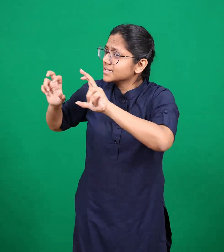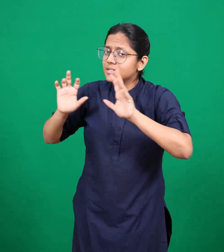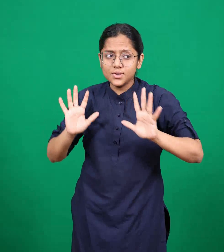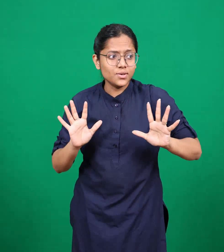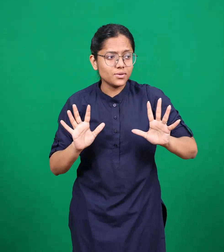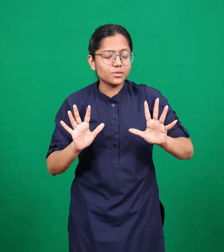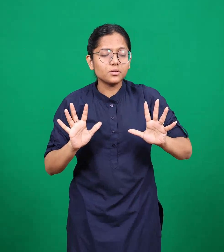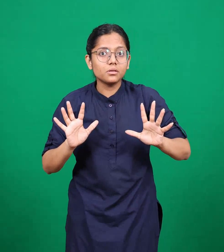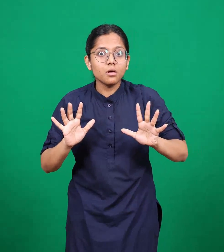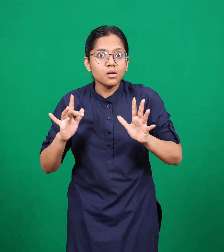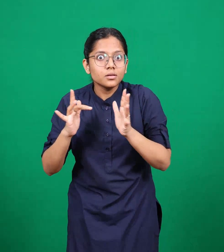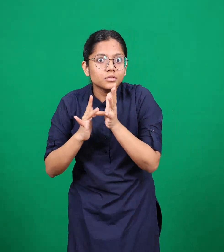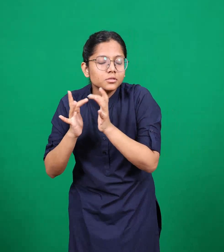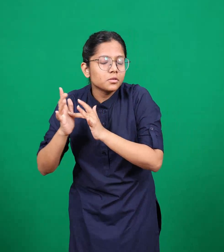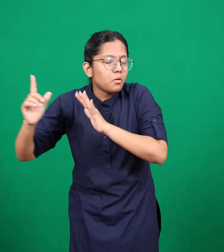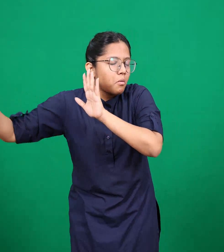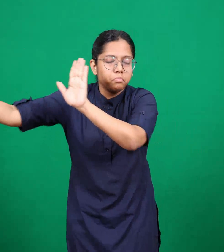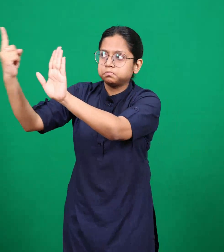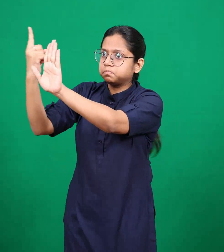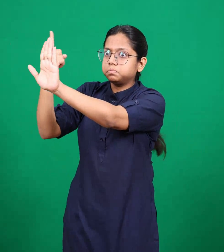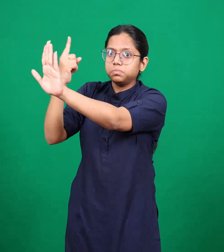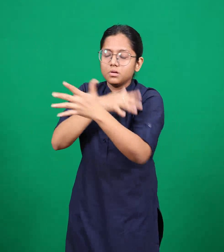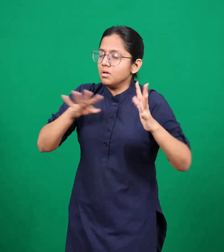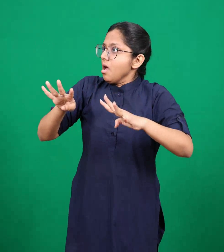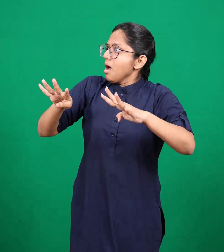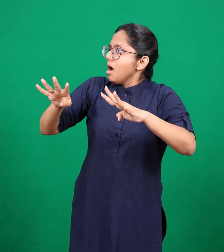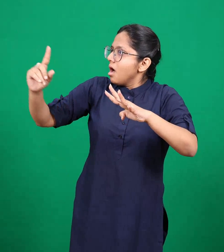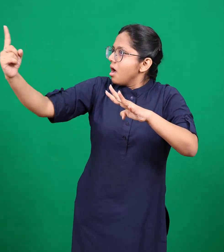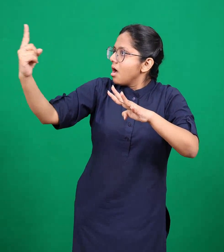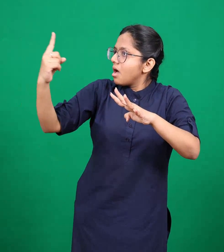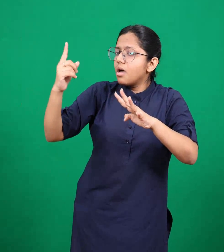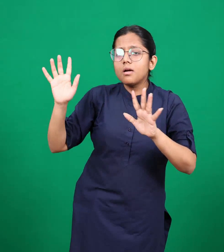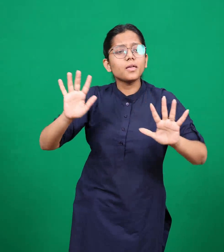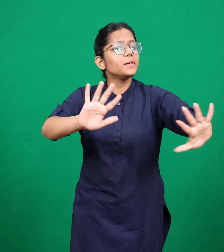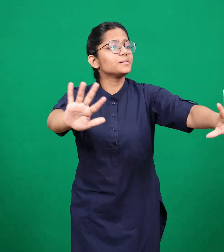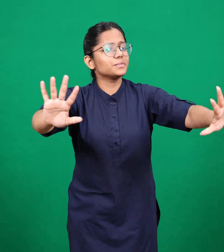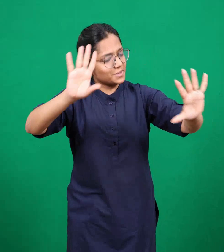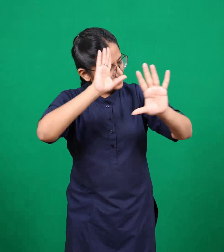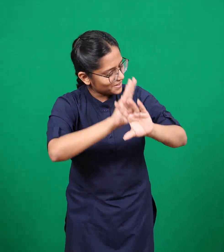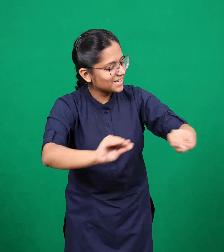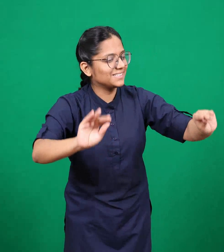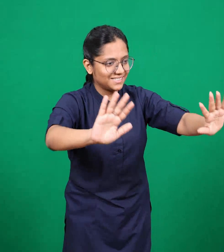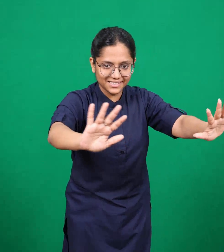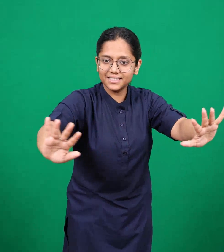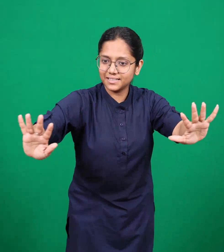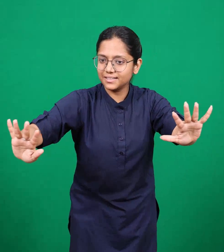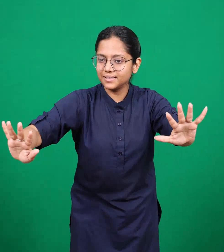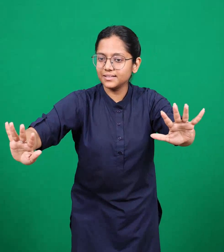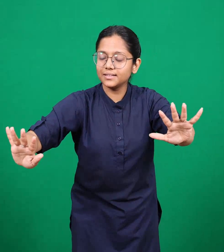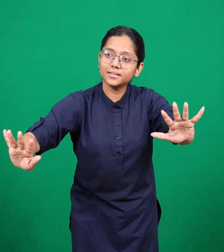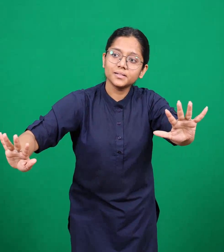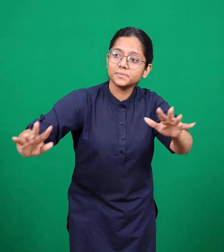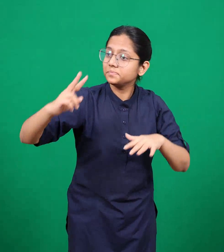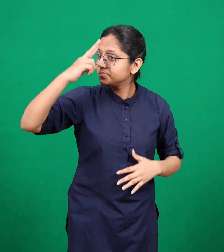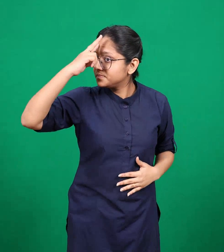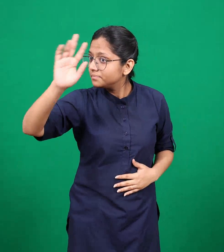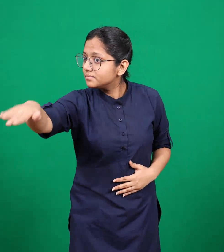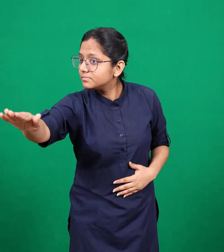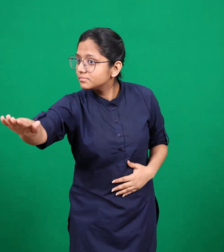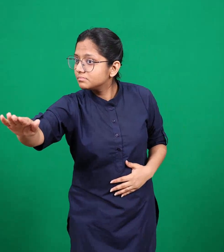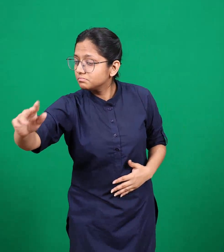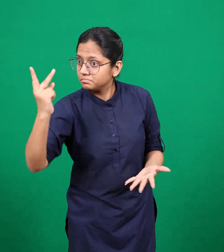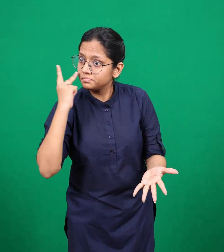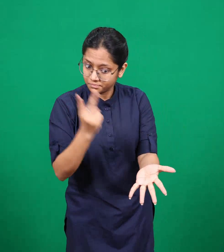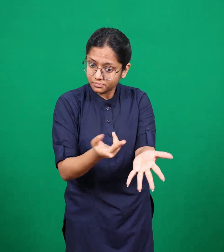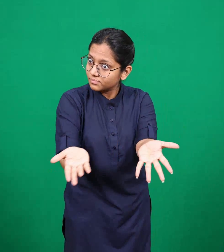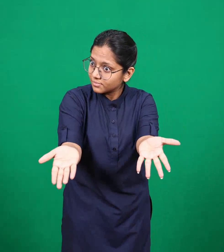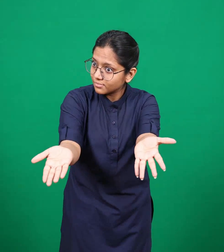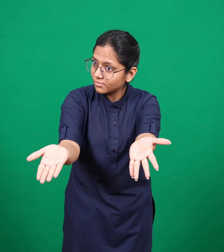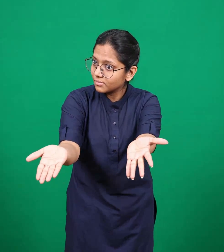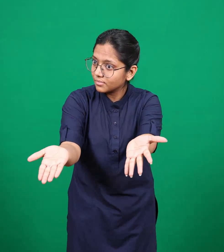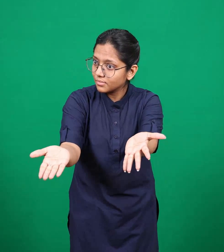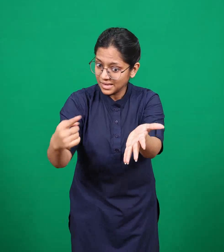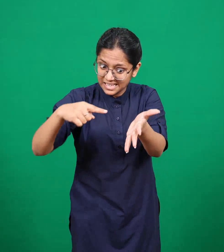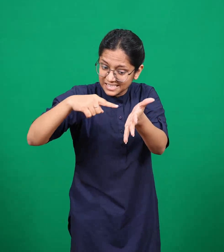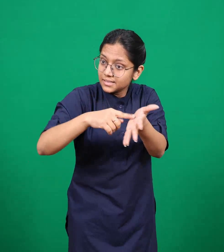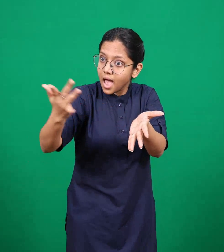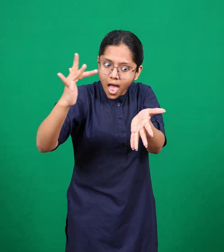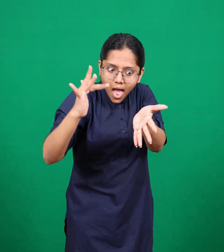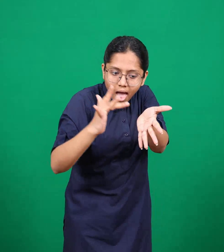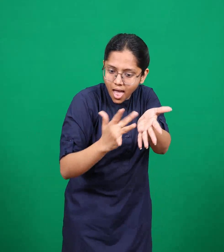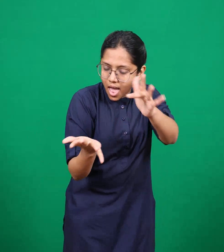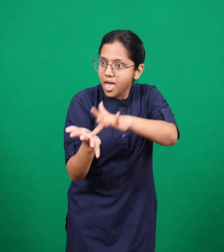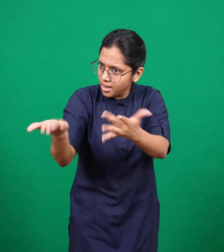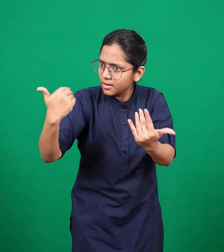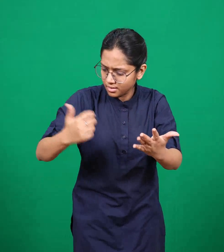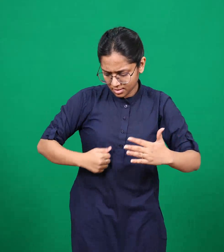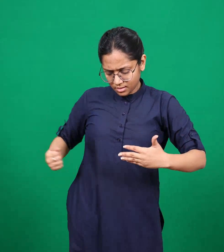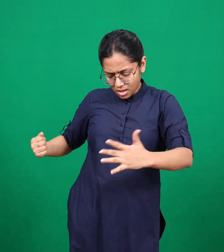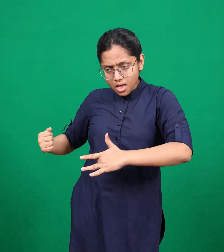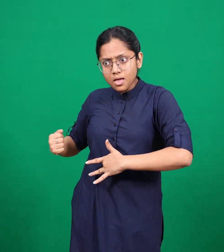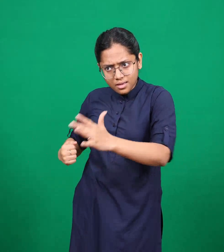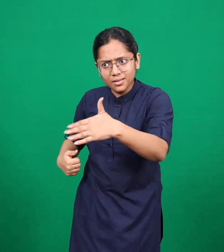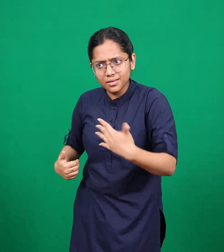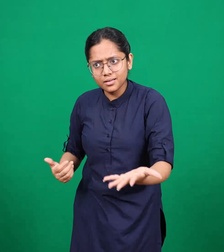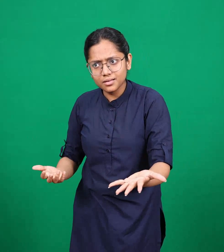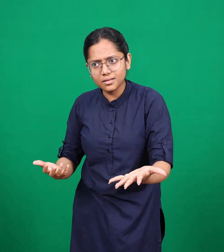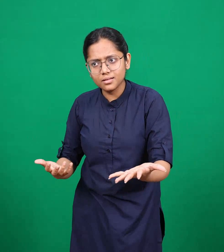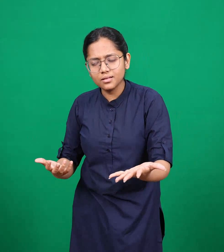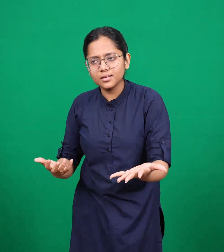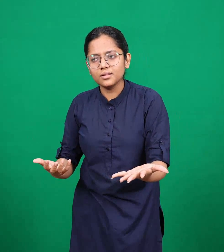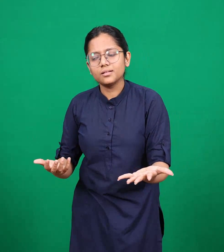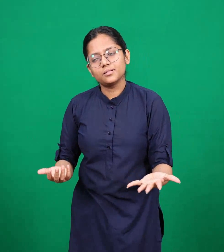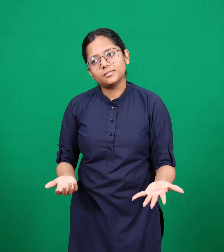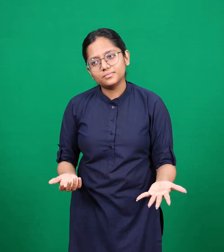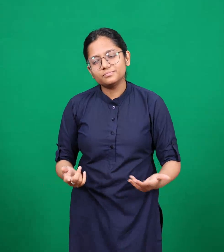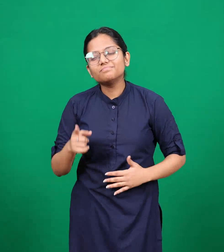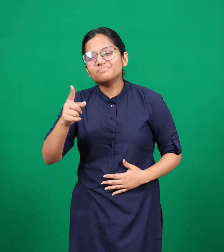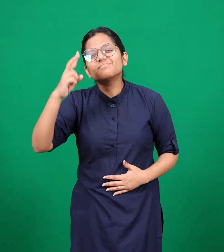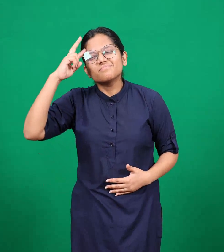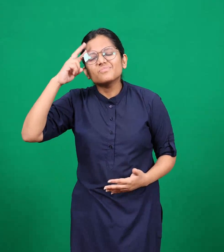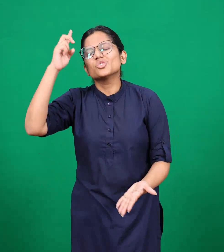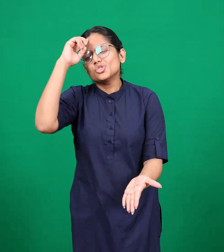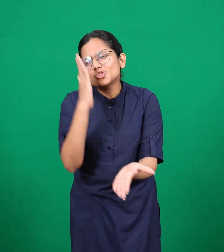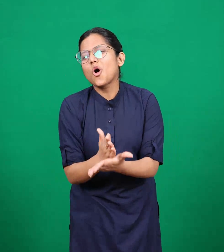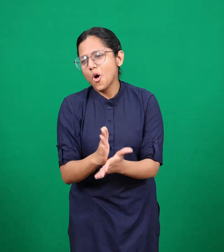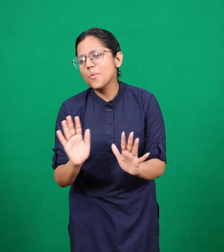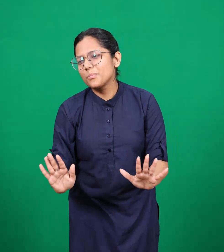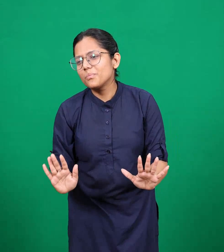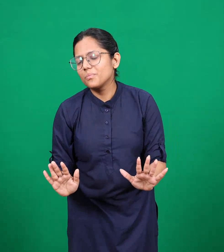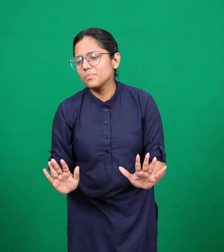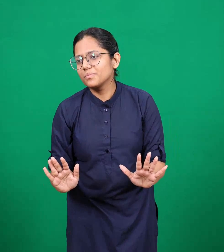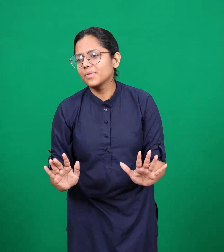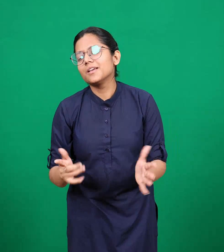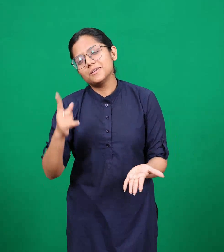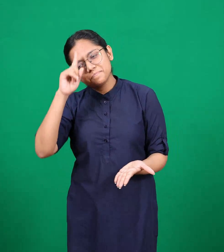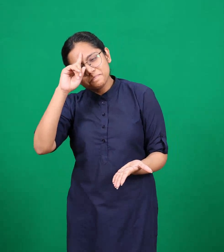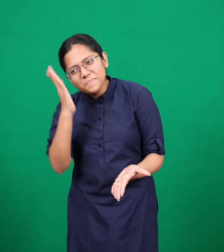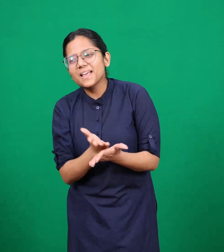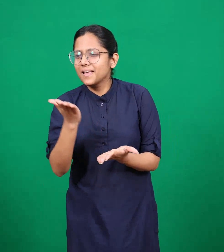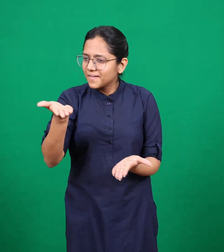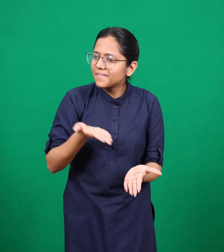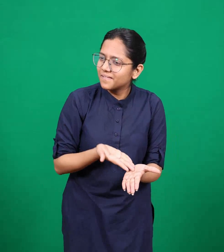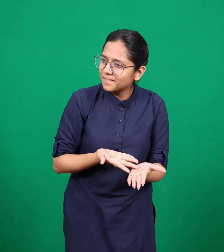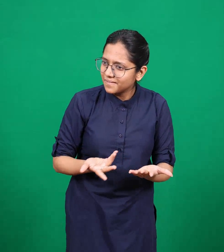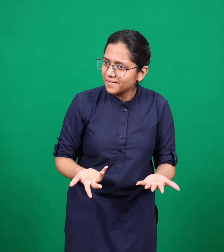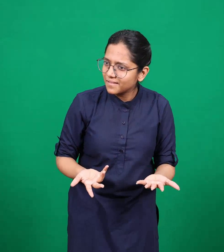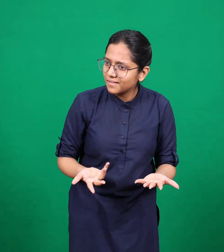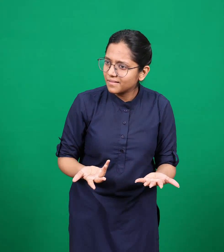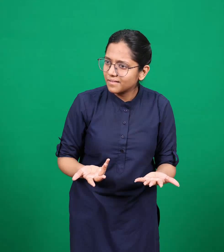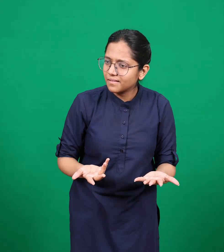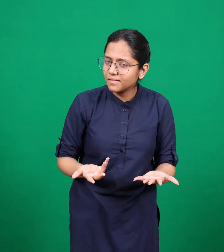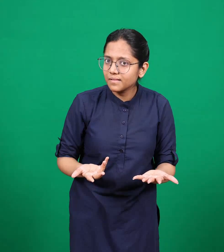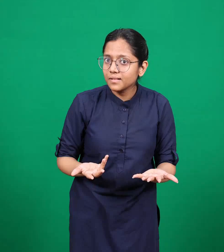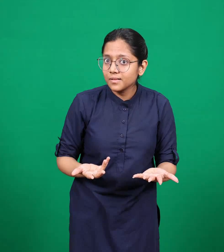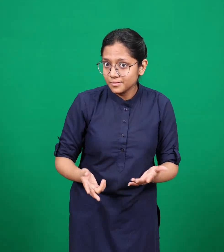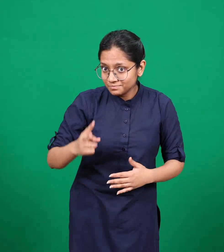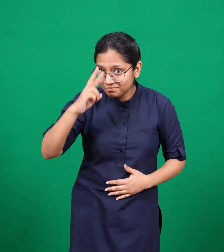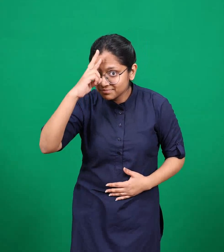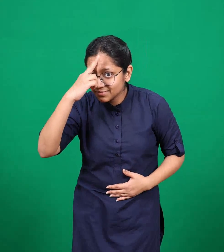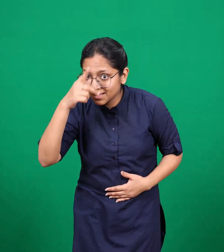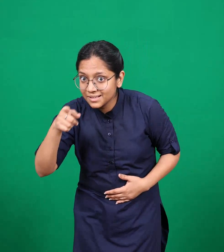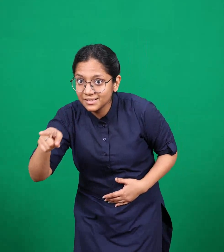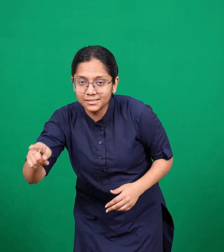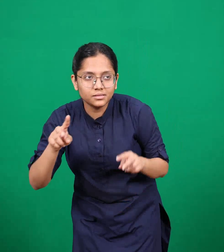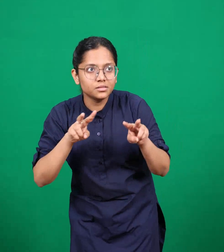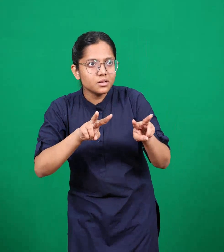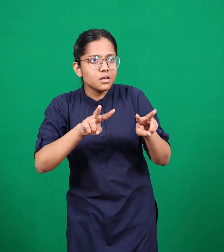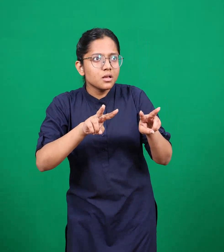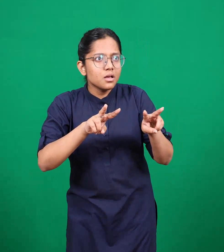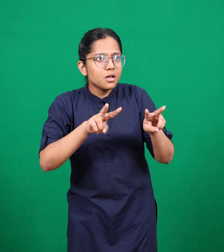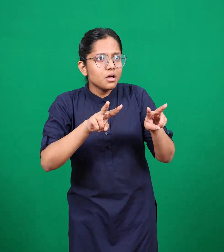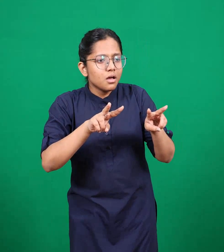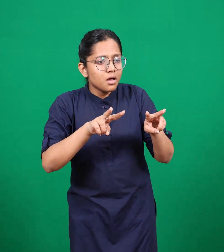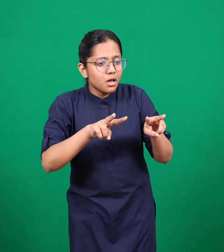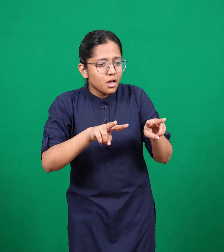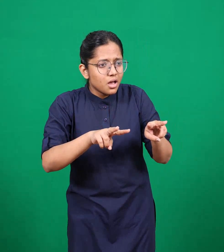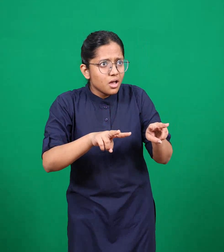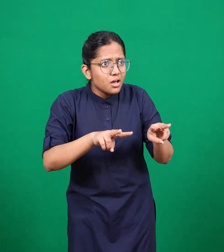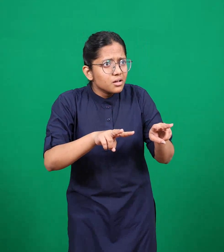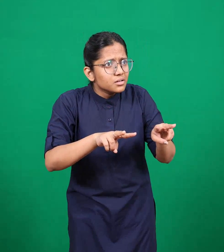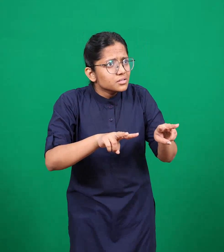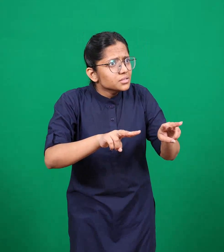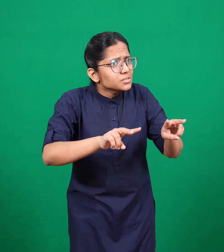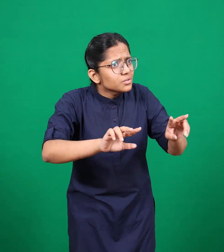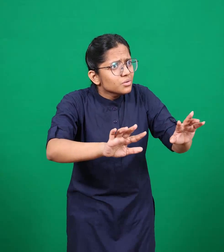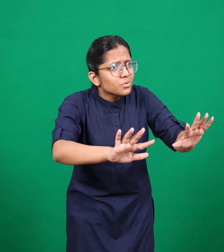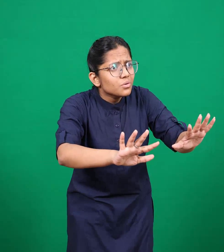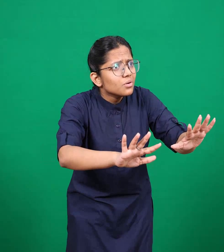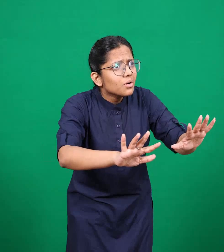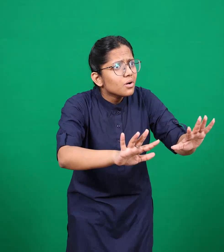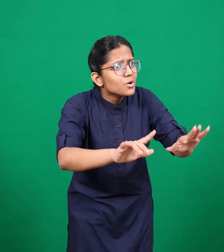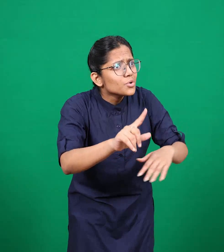Jesus came and stood among them and said, "Peace be with you." Then Jesus said to Thomas, "Put your finger here and look at My hands.